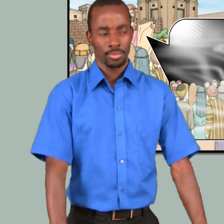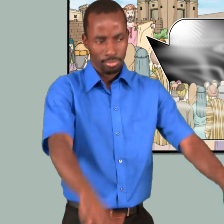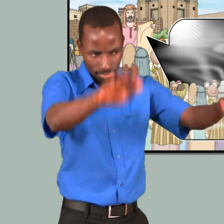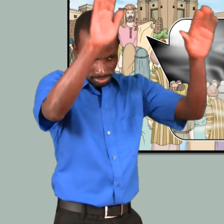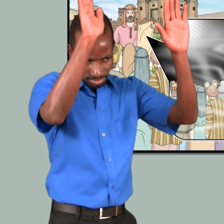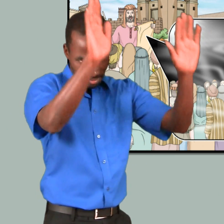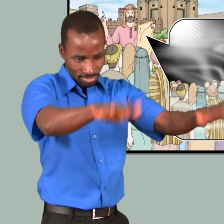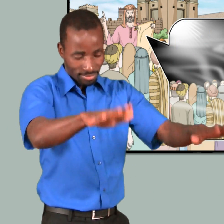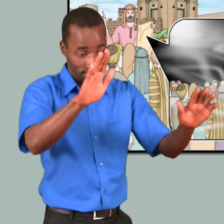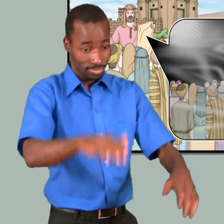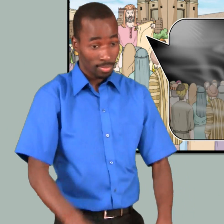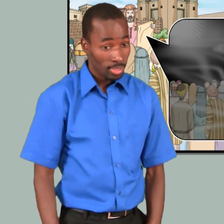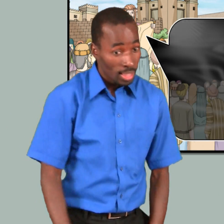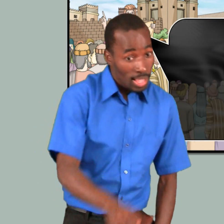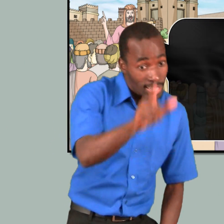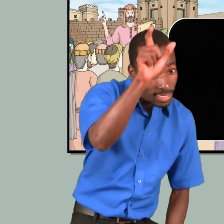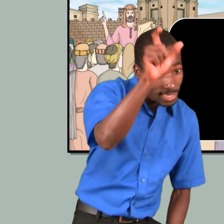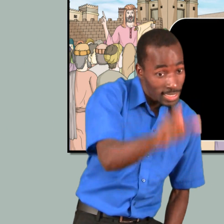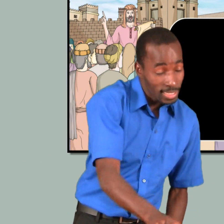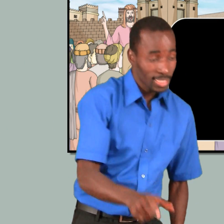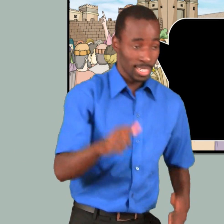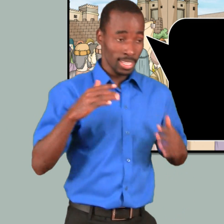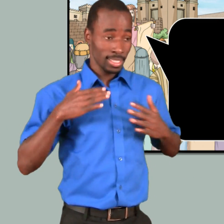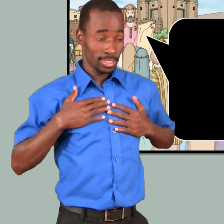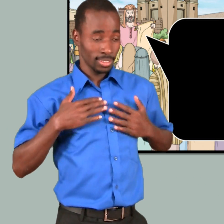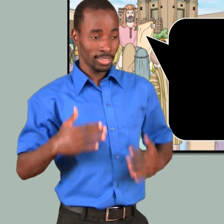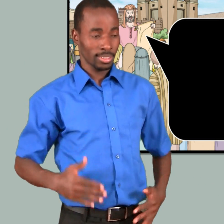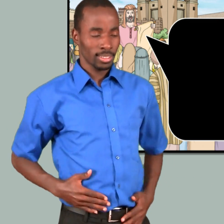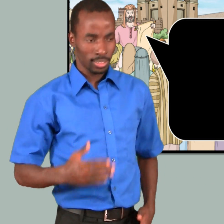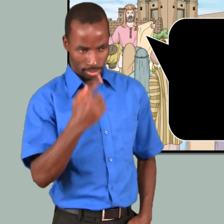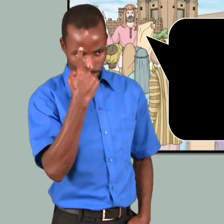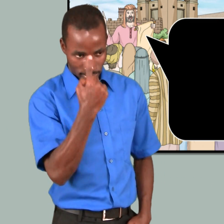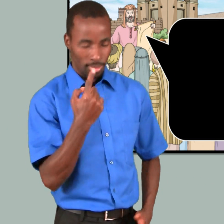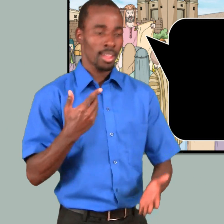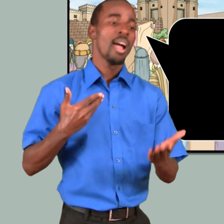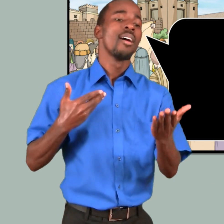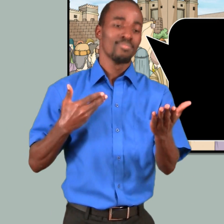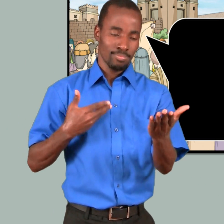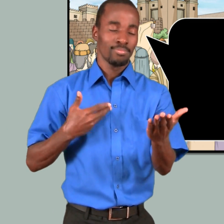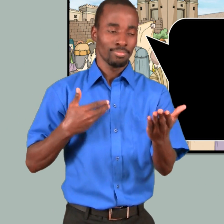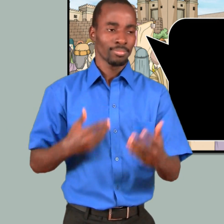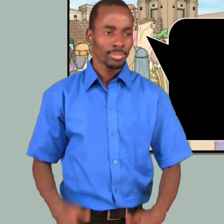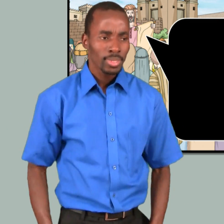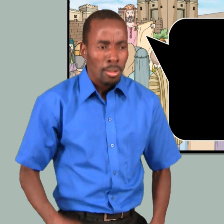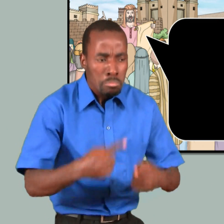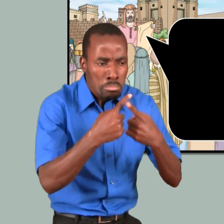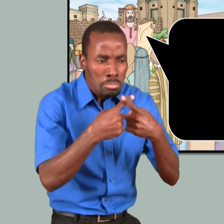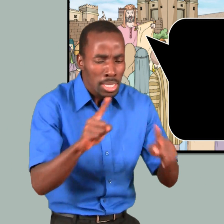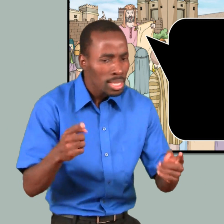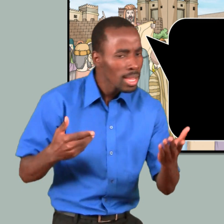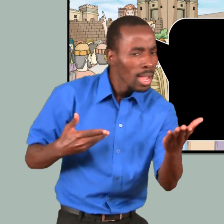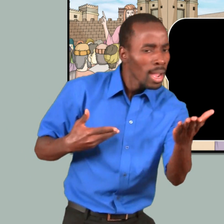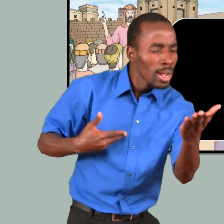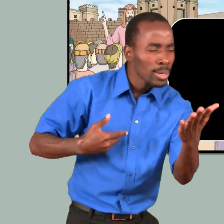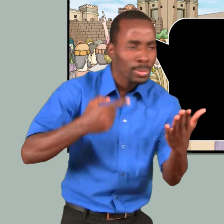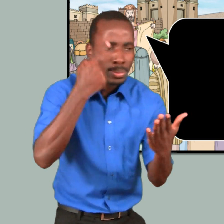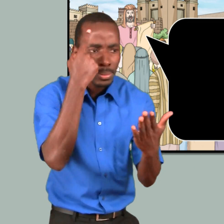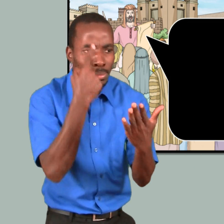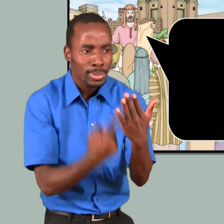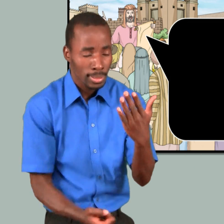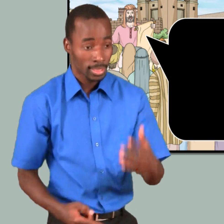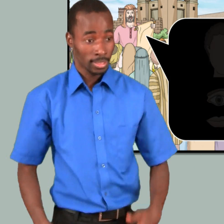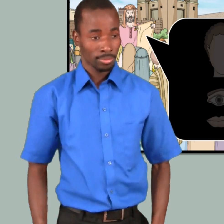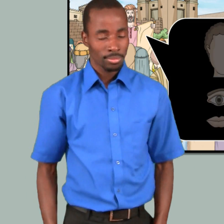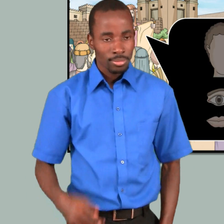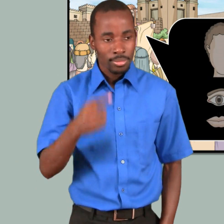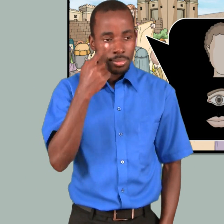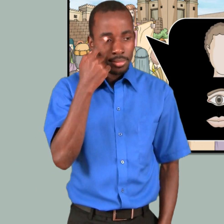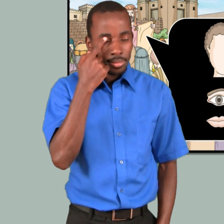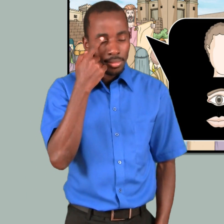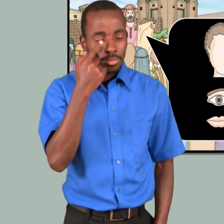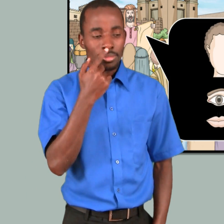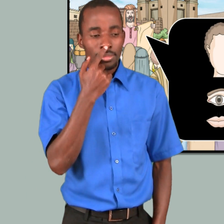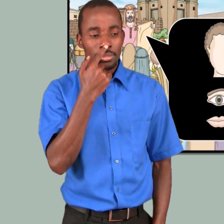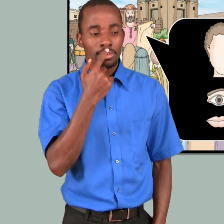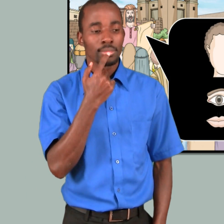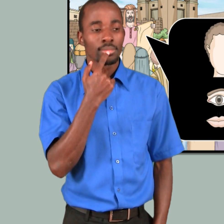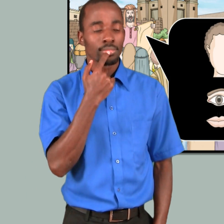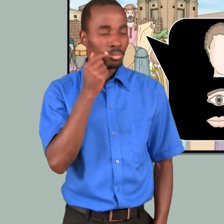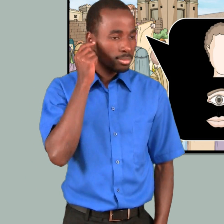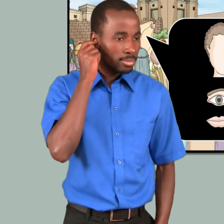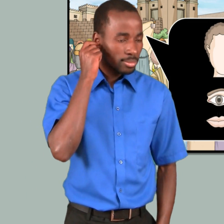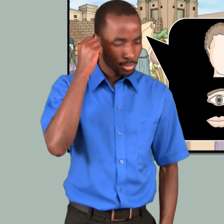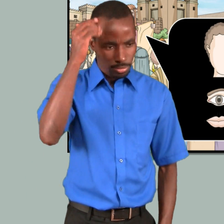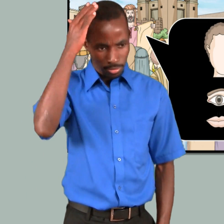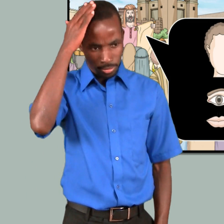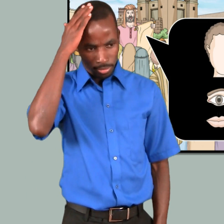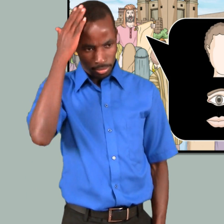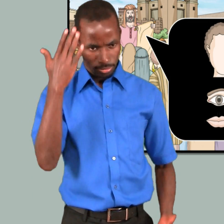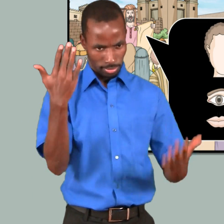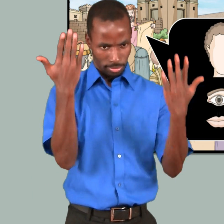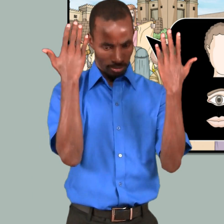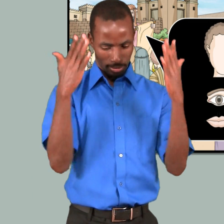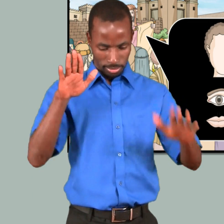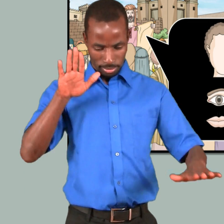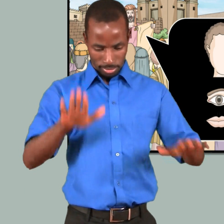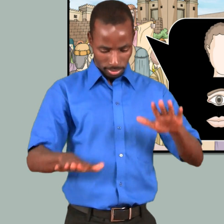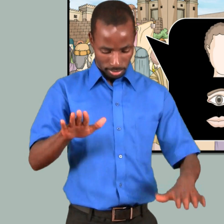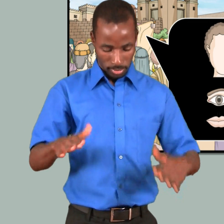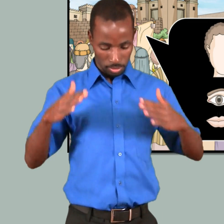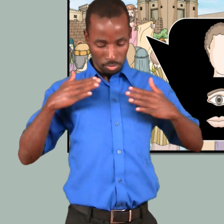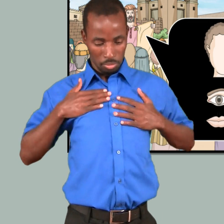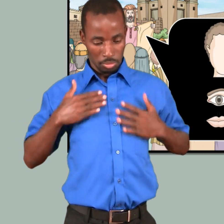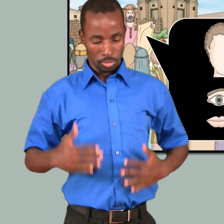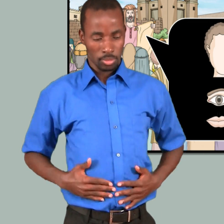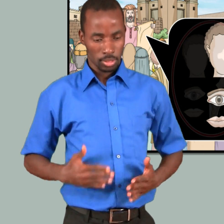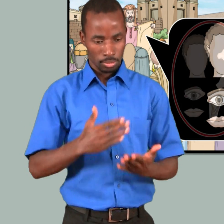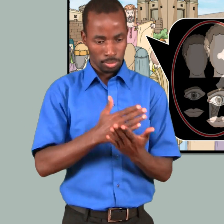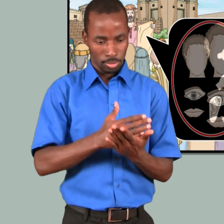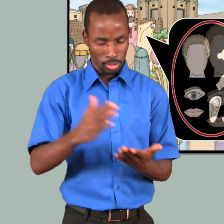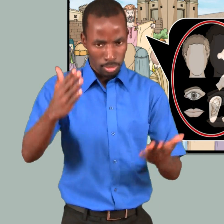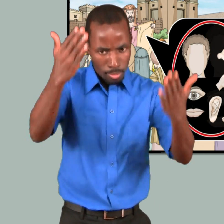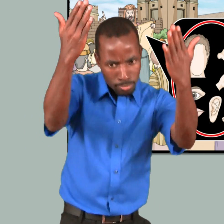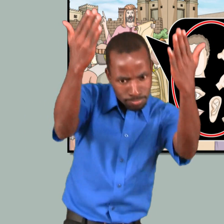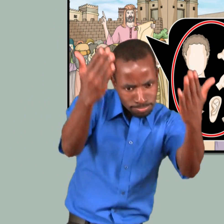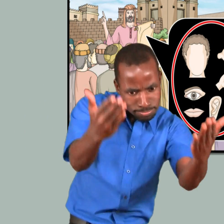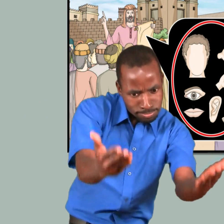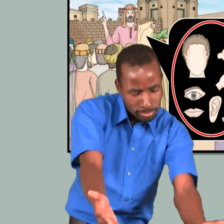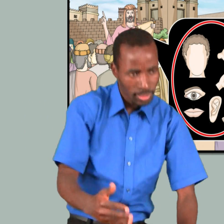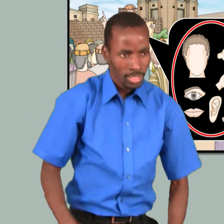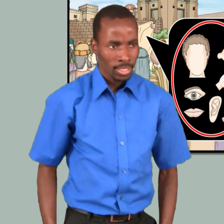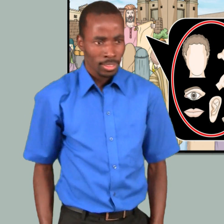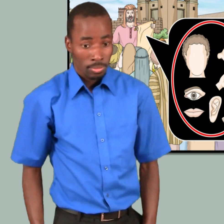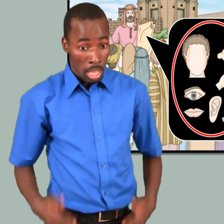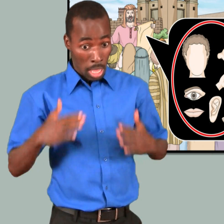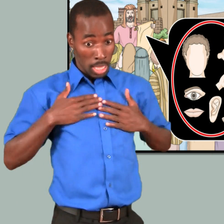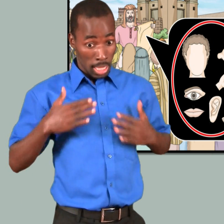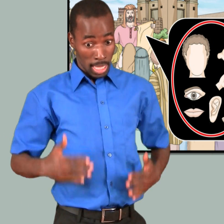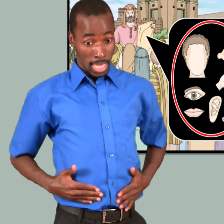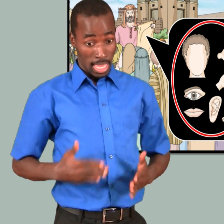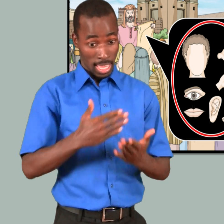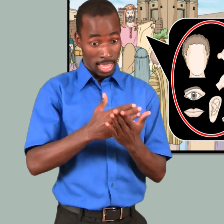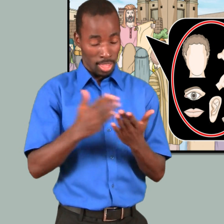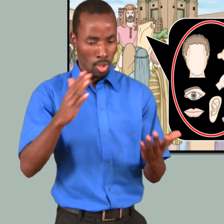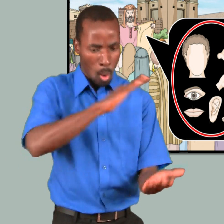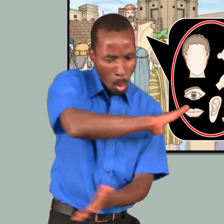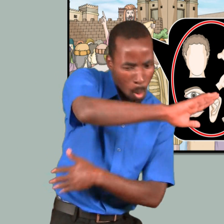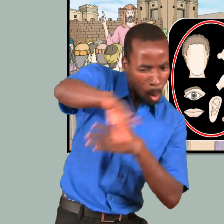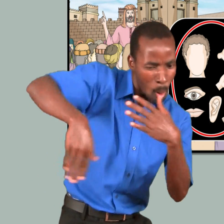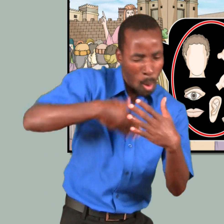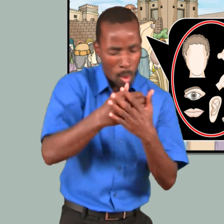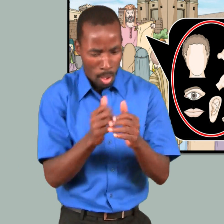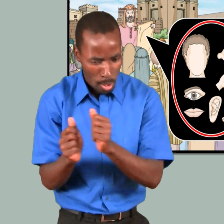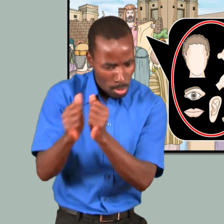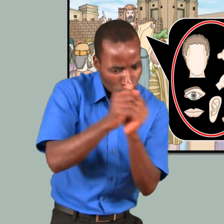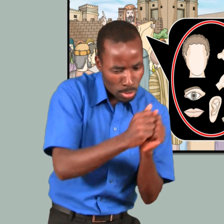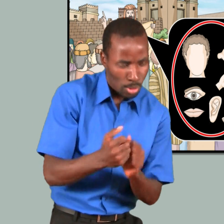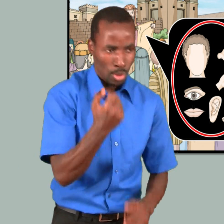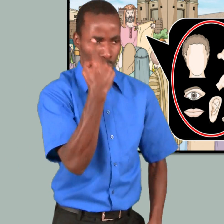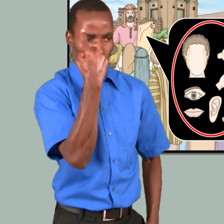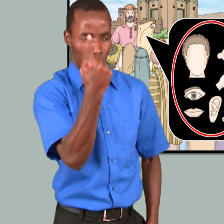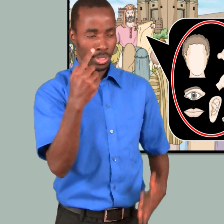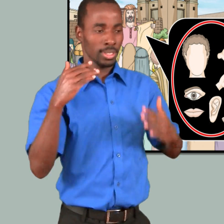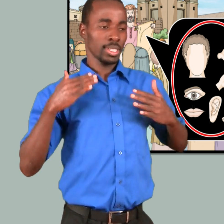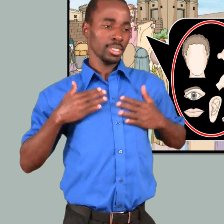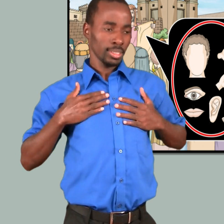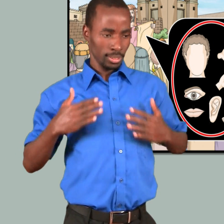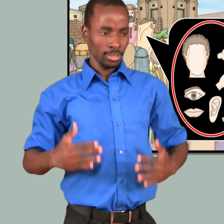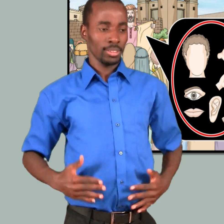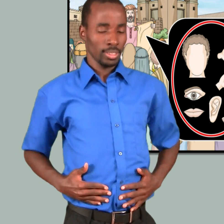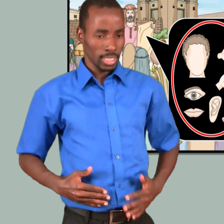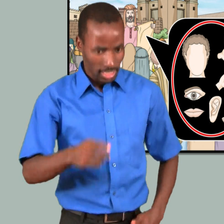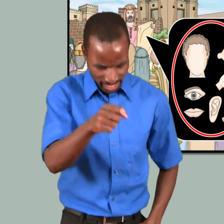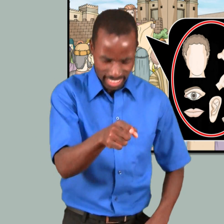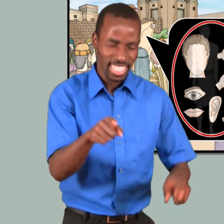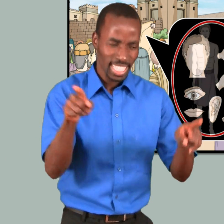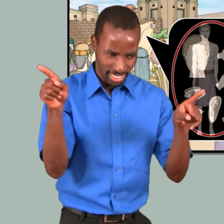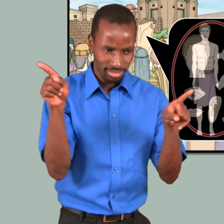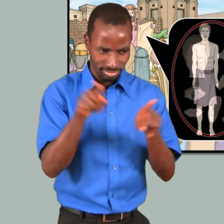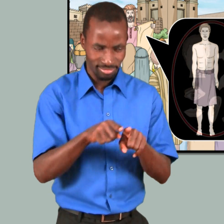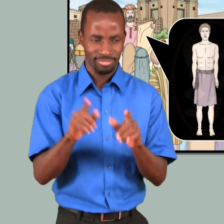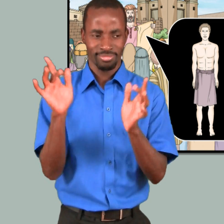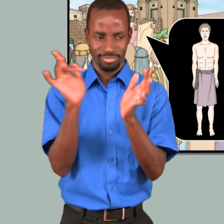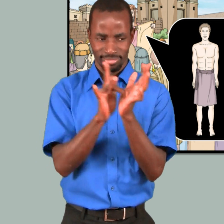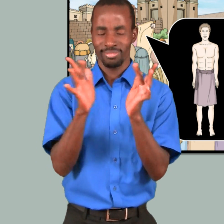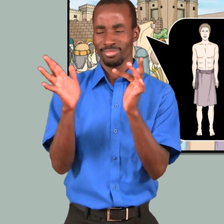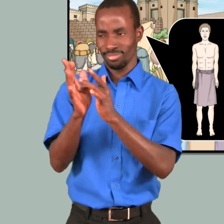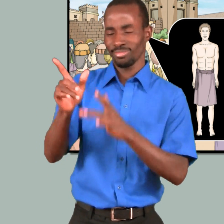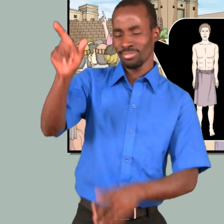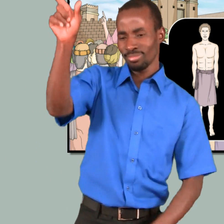The body is a unit, though it is composed of many parts. And although its parts are many, they all form one body.